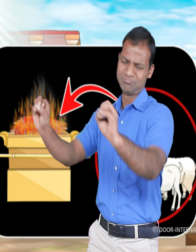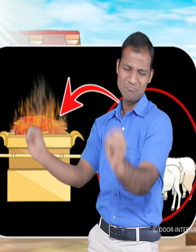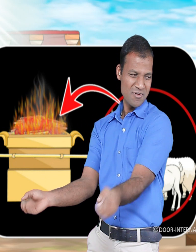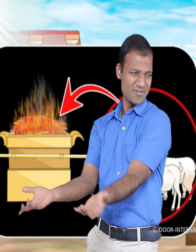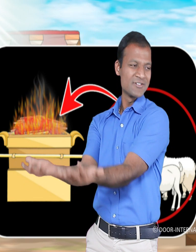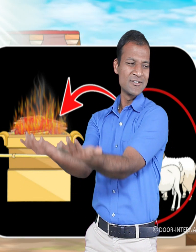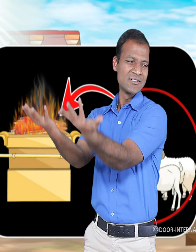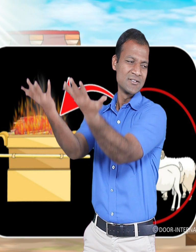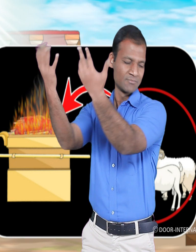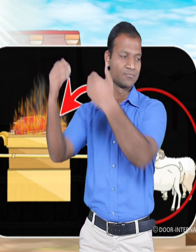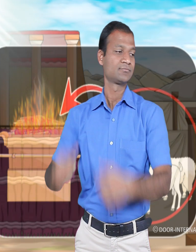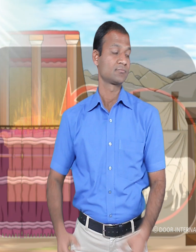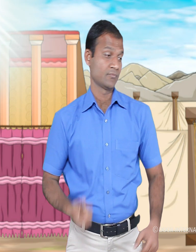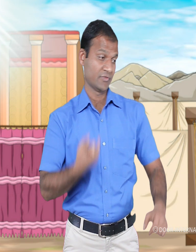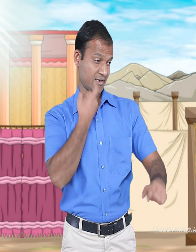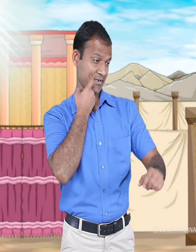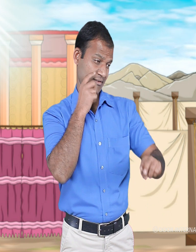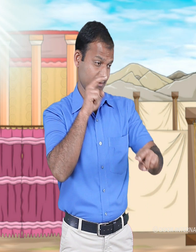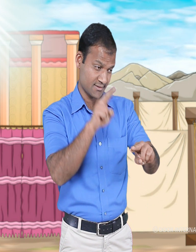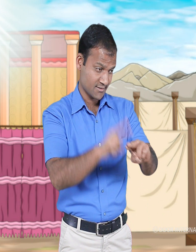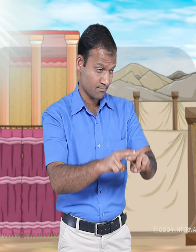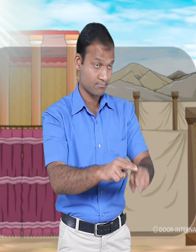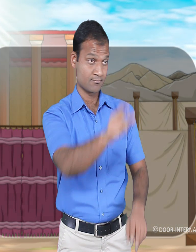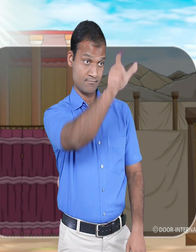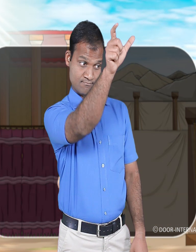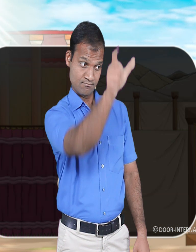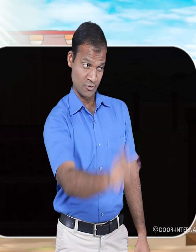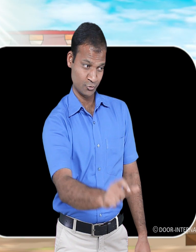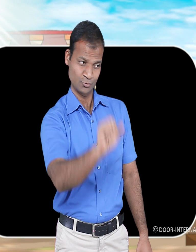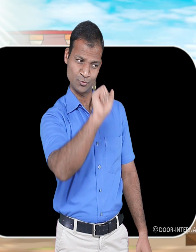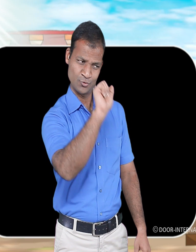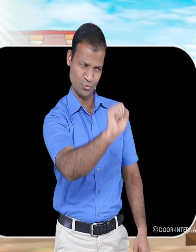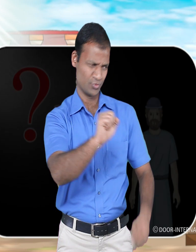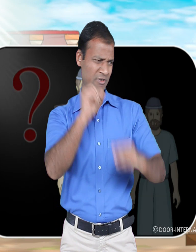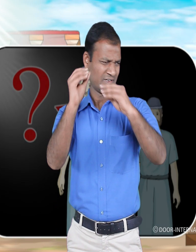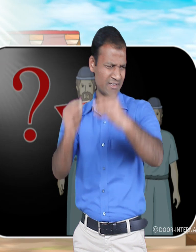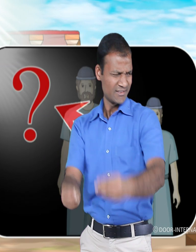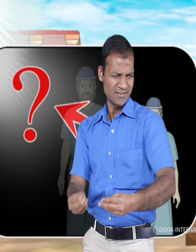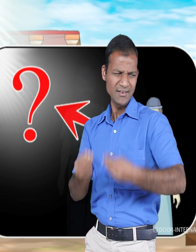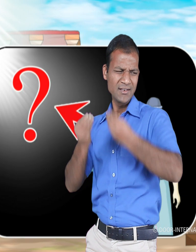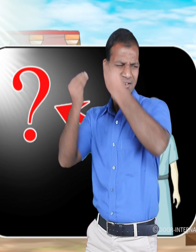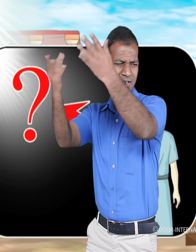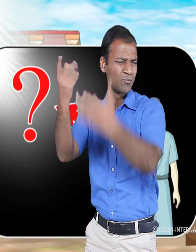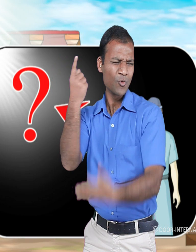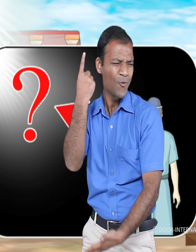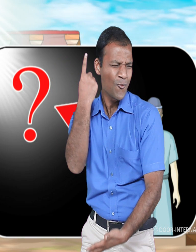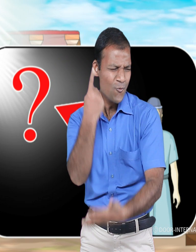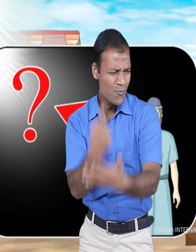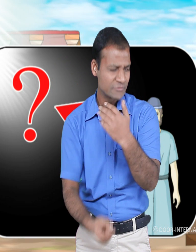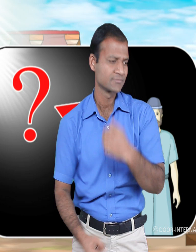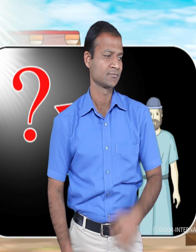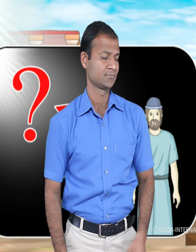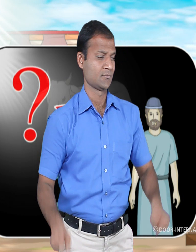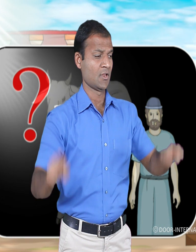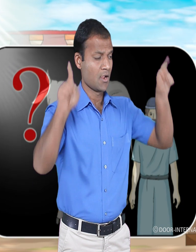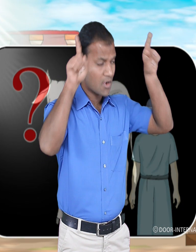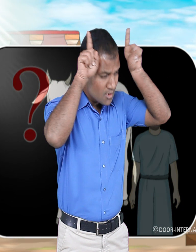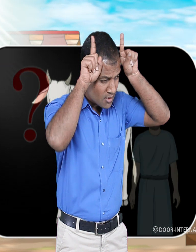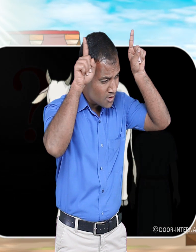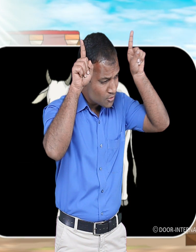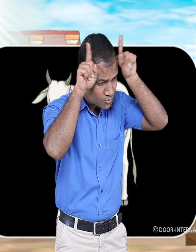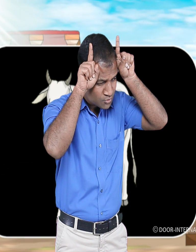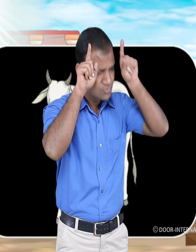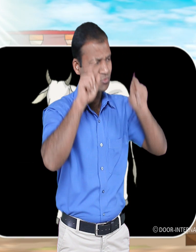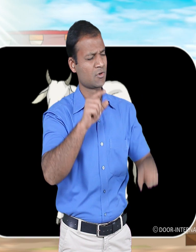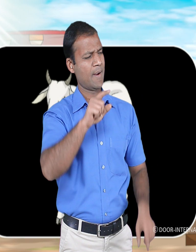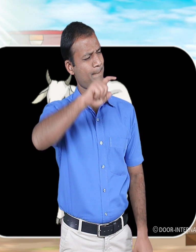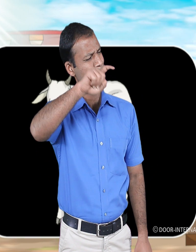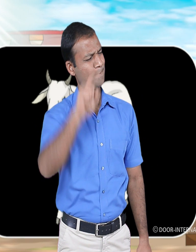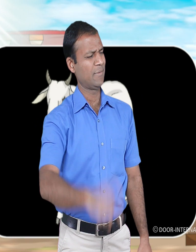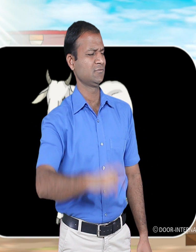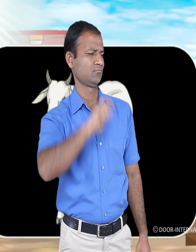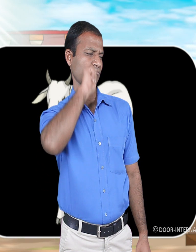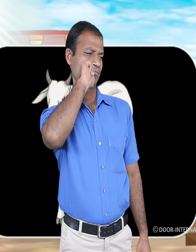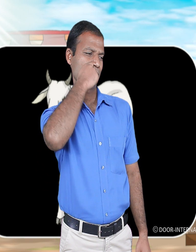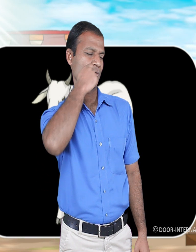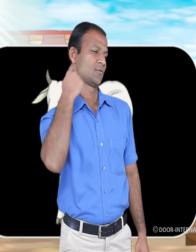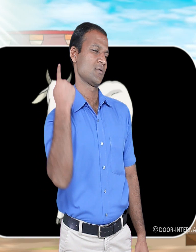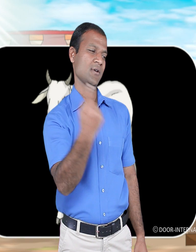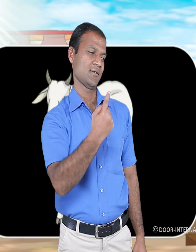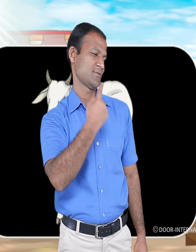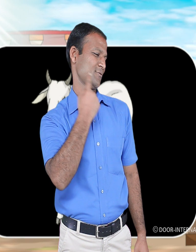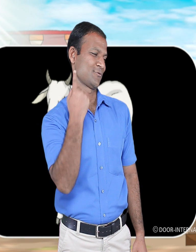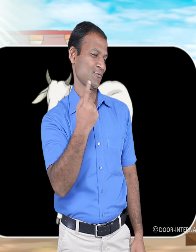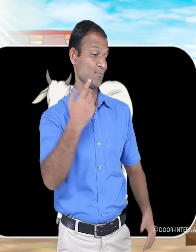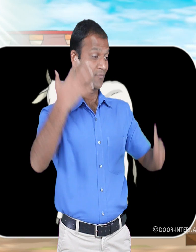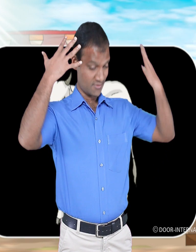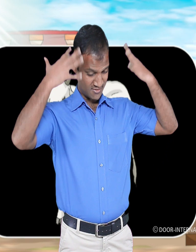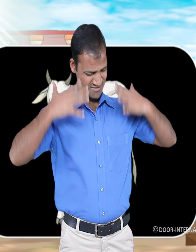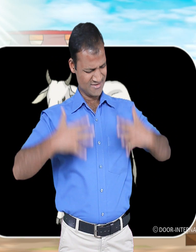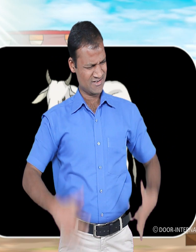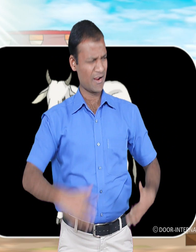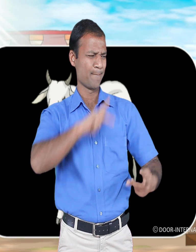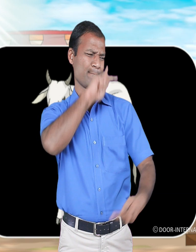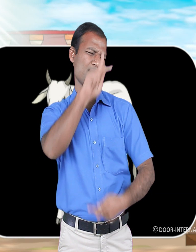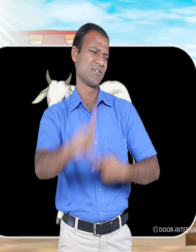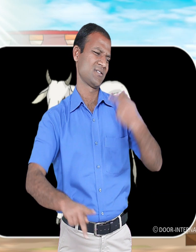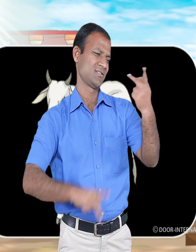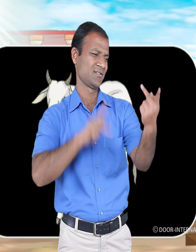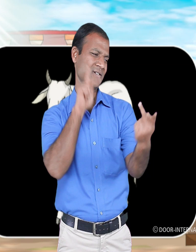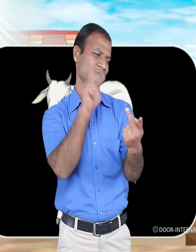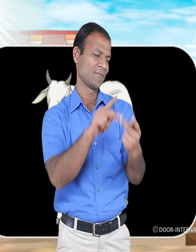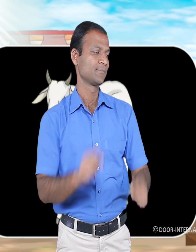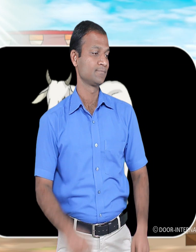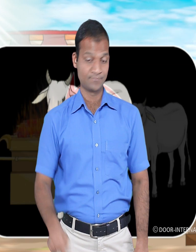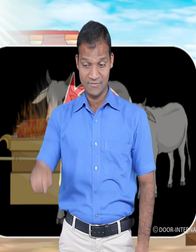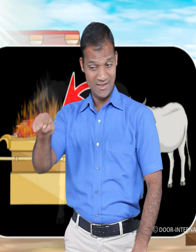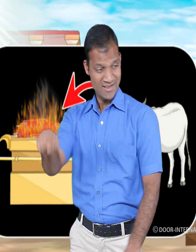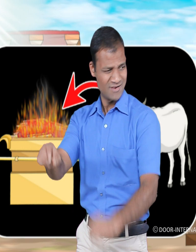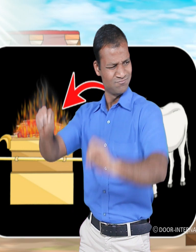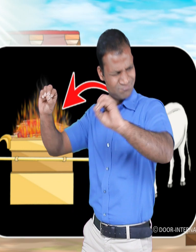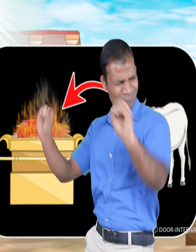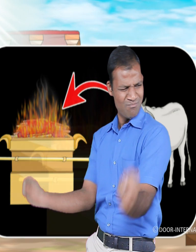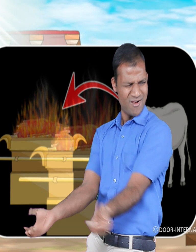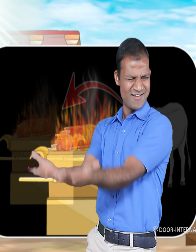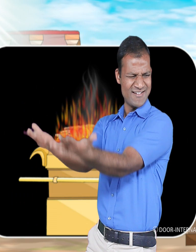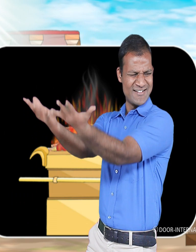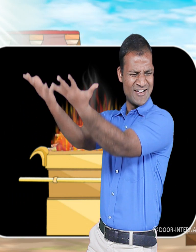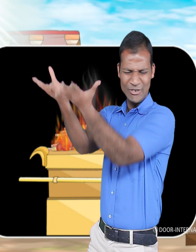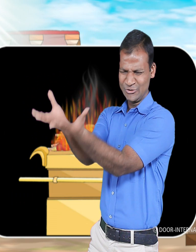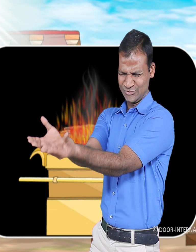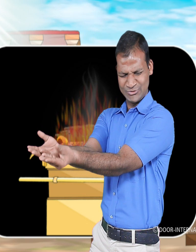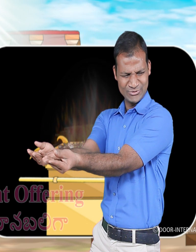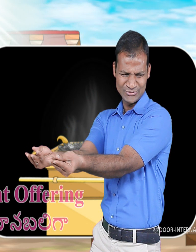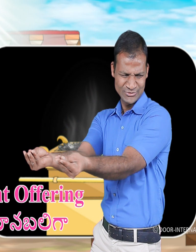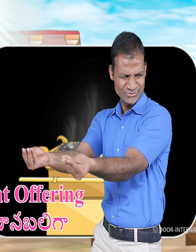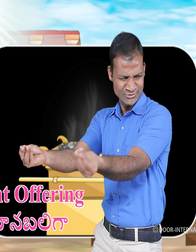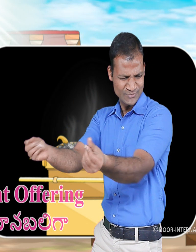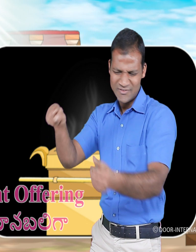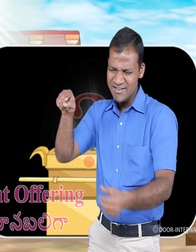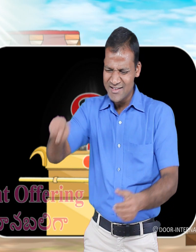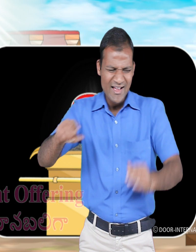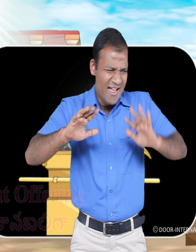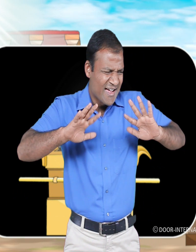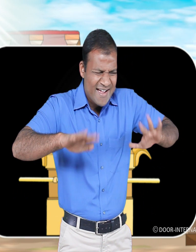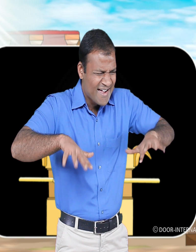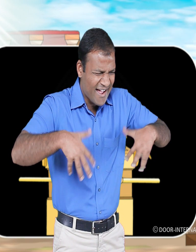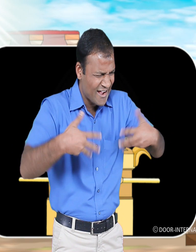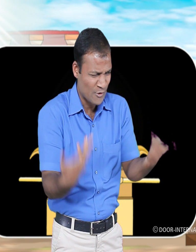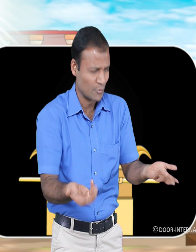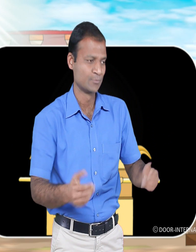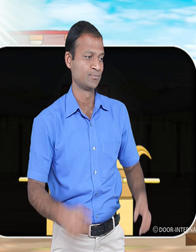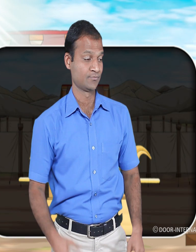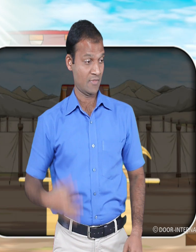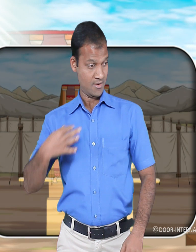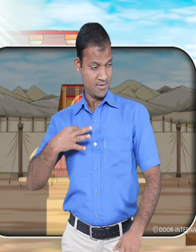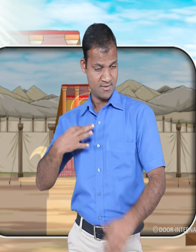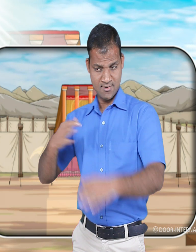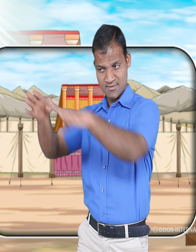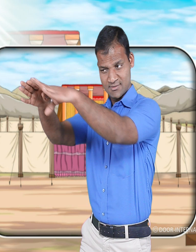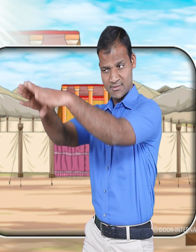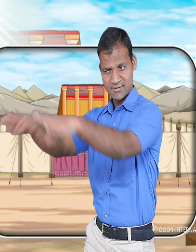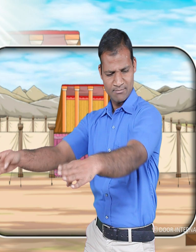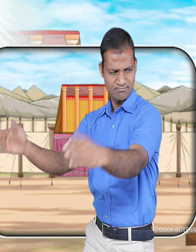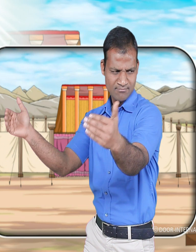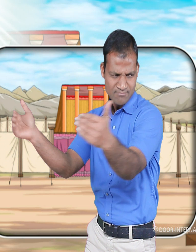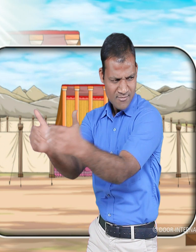If one’s offering is a burnt offering from the herd, he is to present an unblemished male.